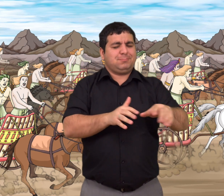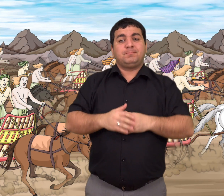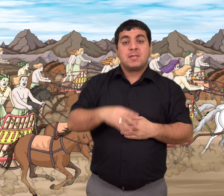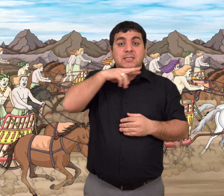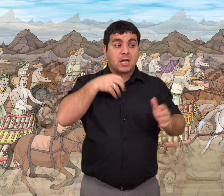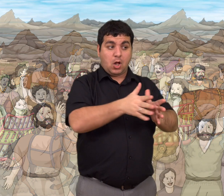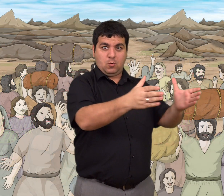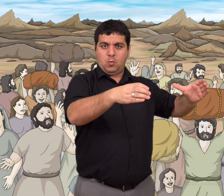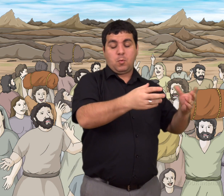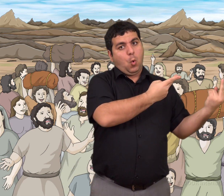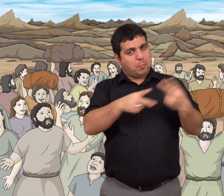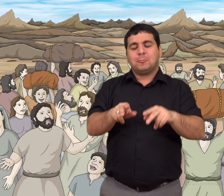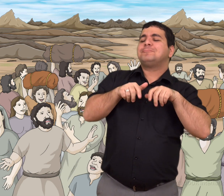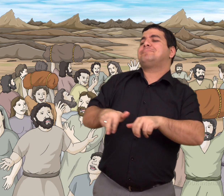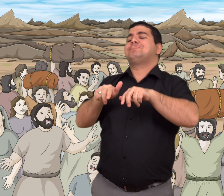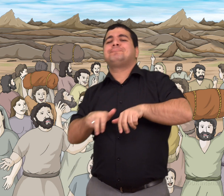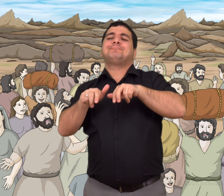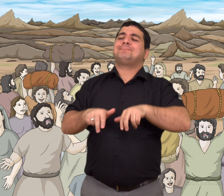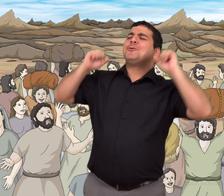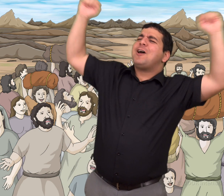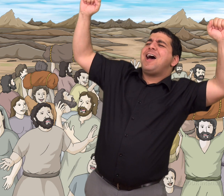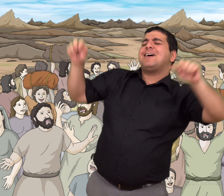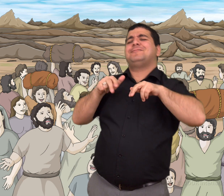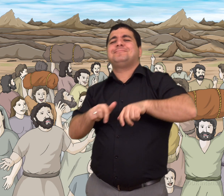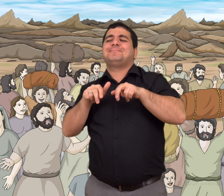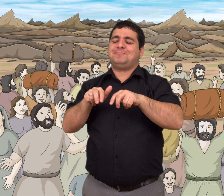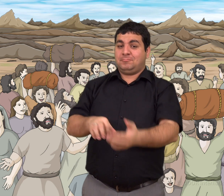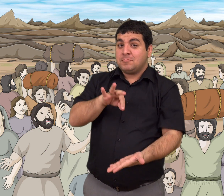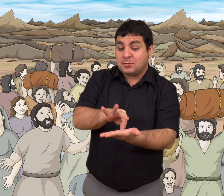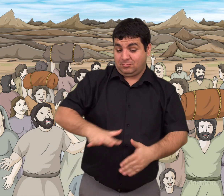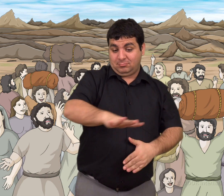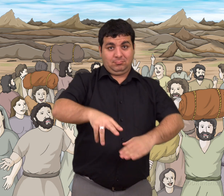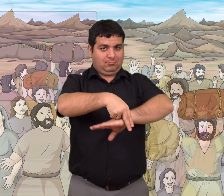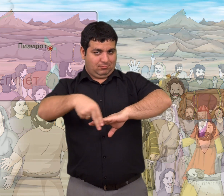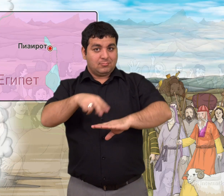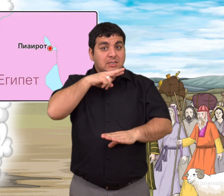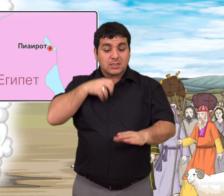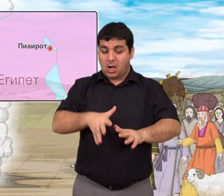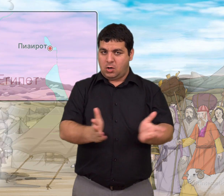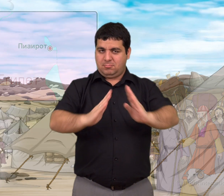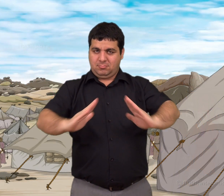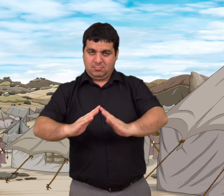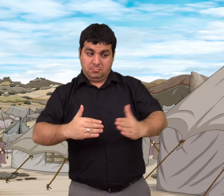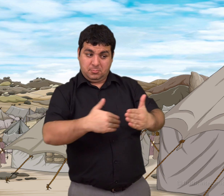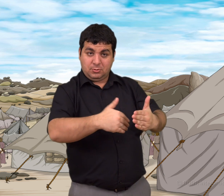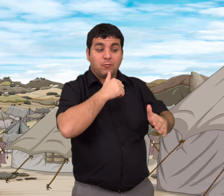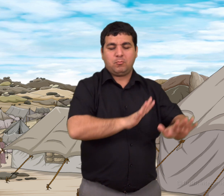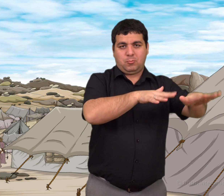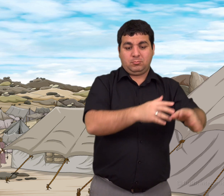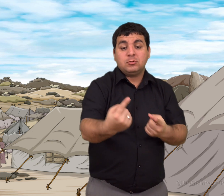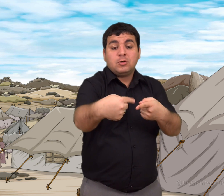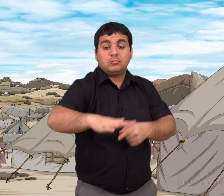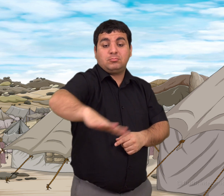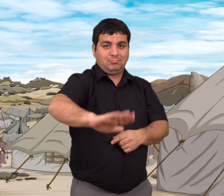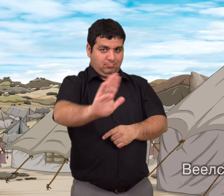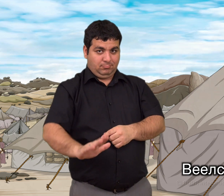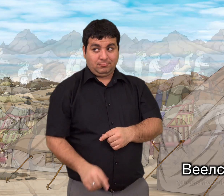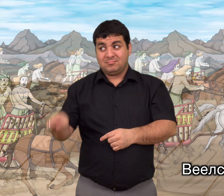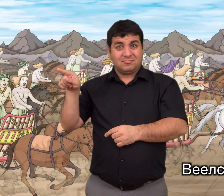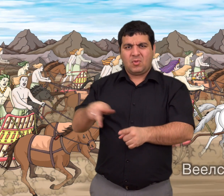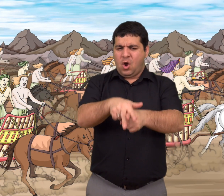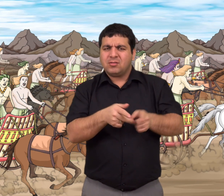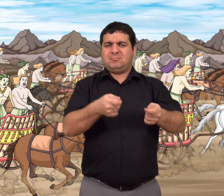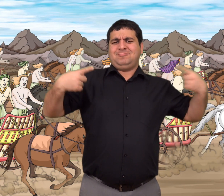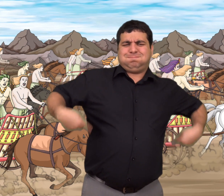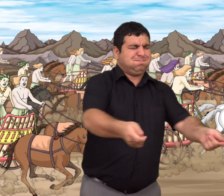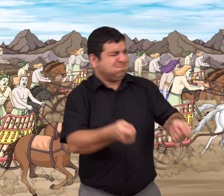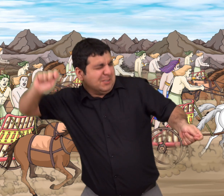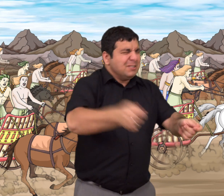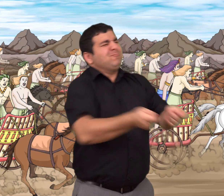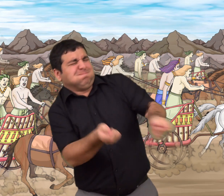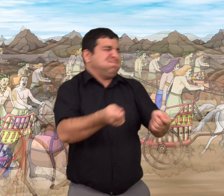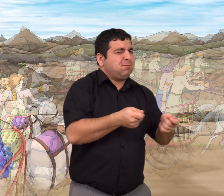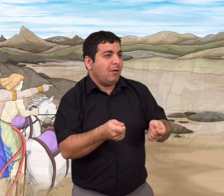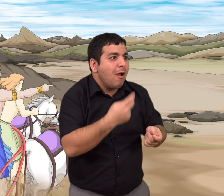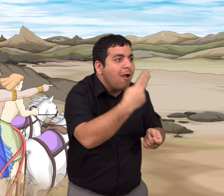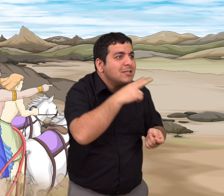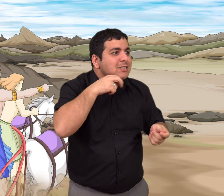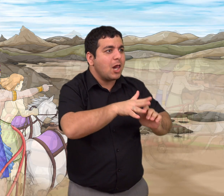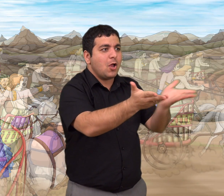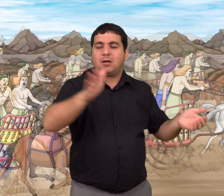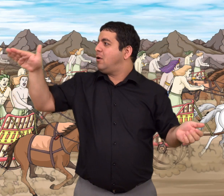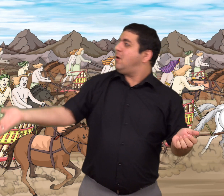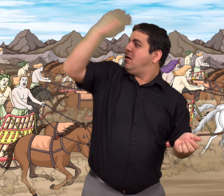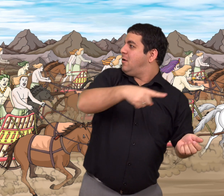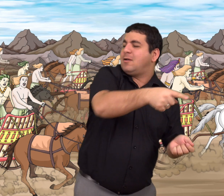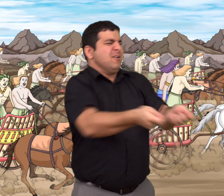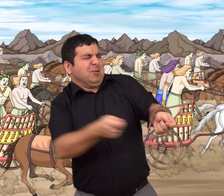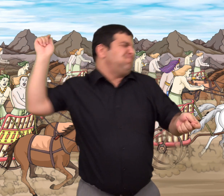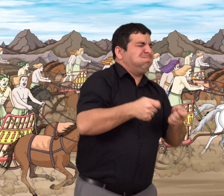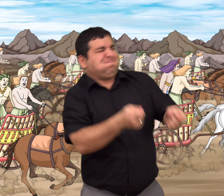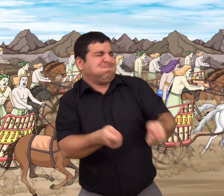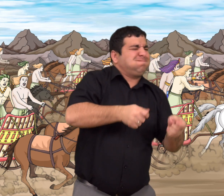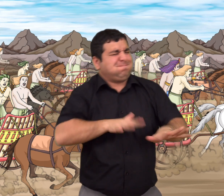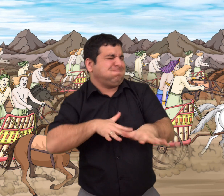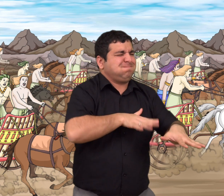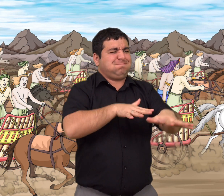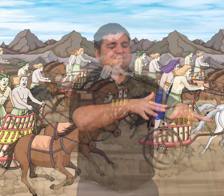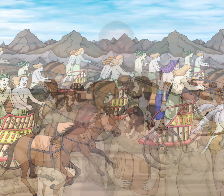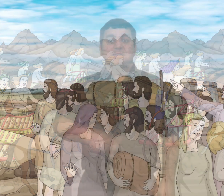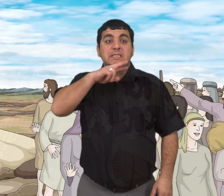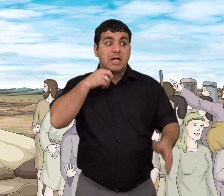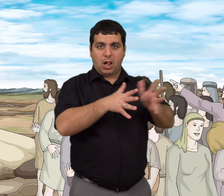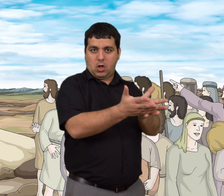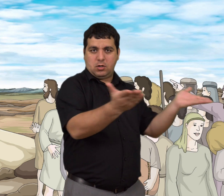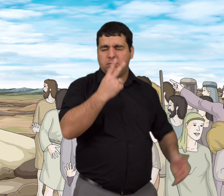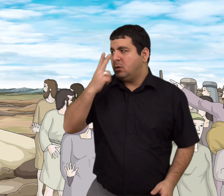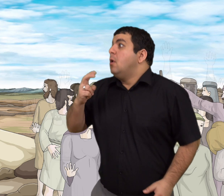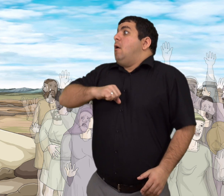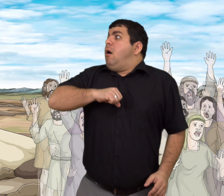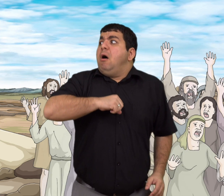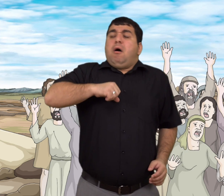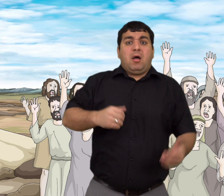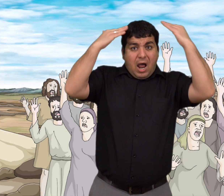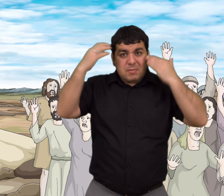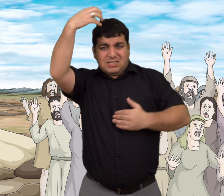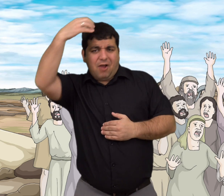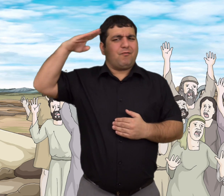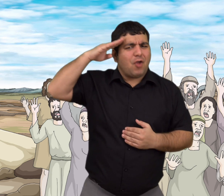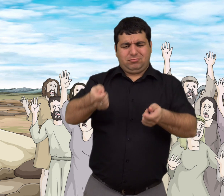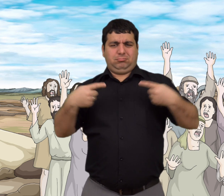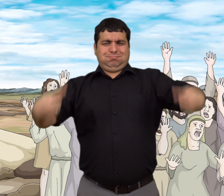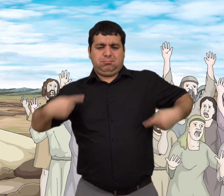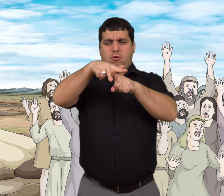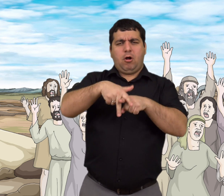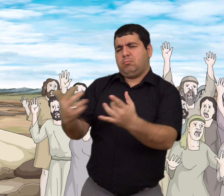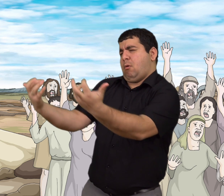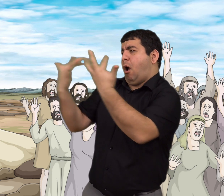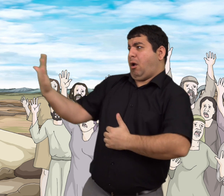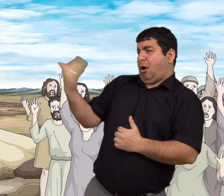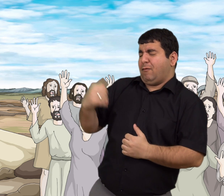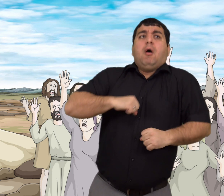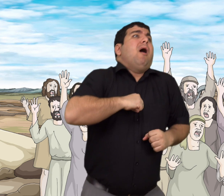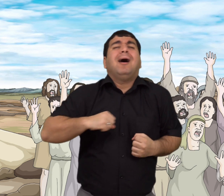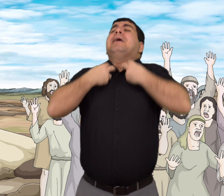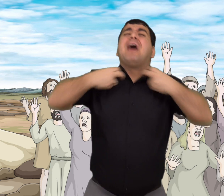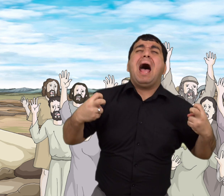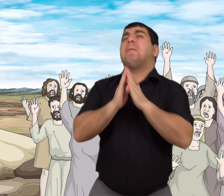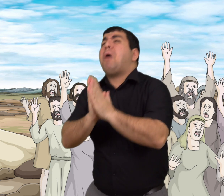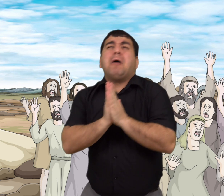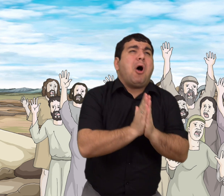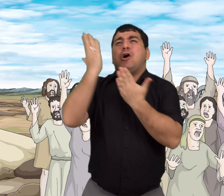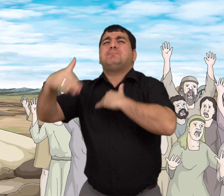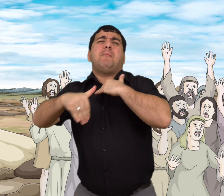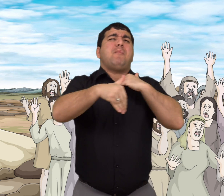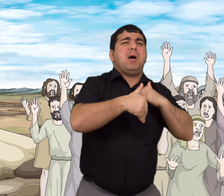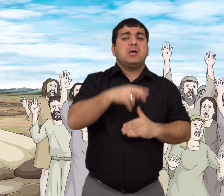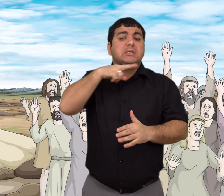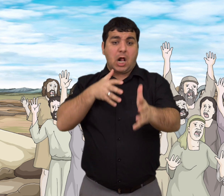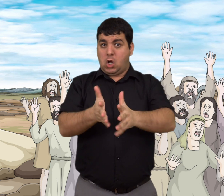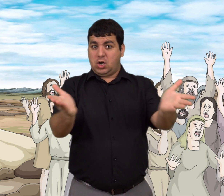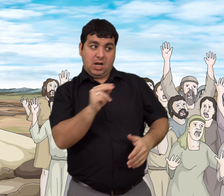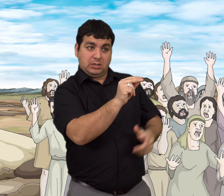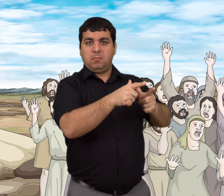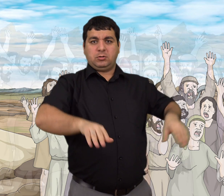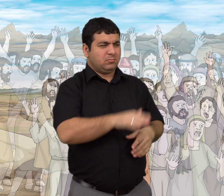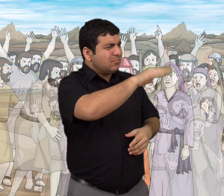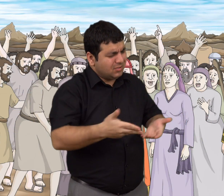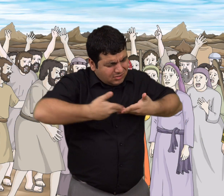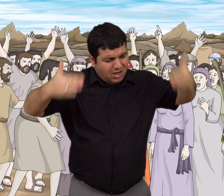As Pharaoh approached, the Israelites looked up and saw the Egyptians marching after them, and they were terrified and cried out to the LORD.